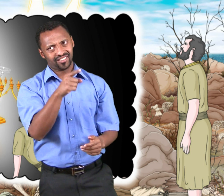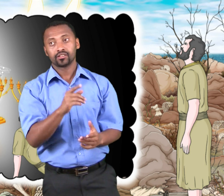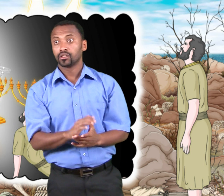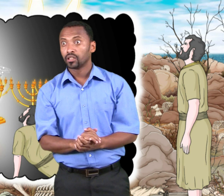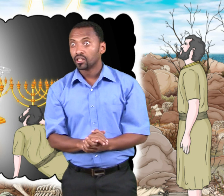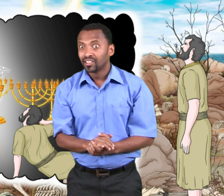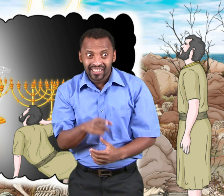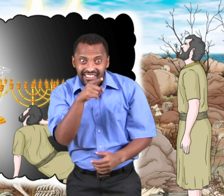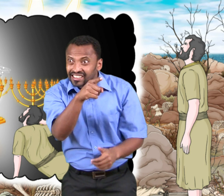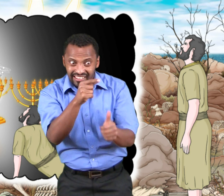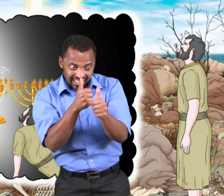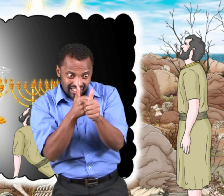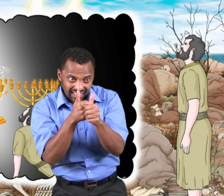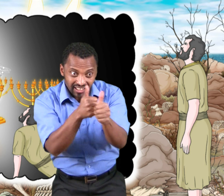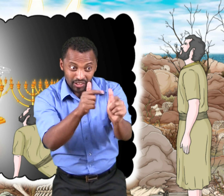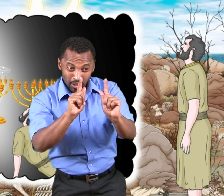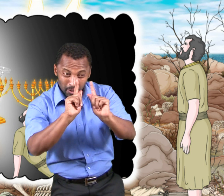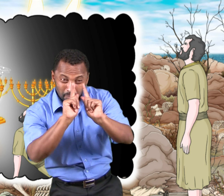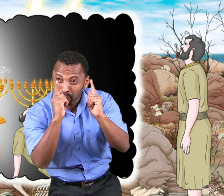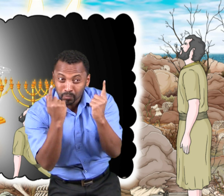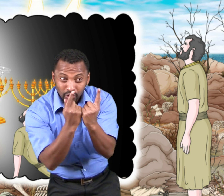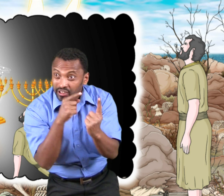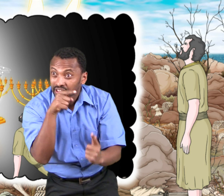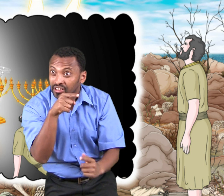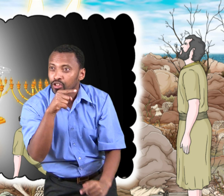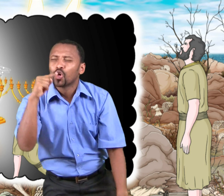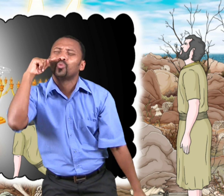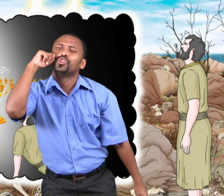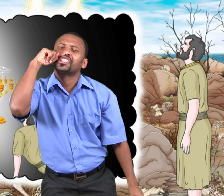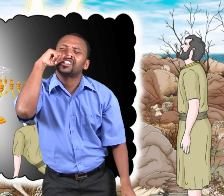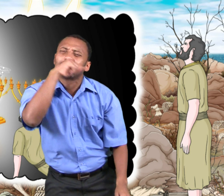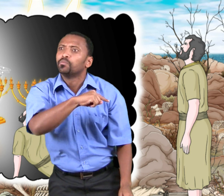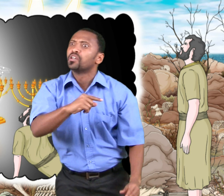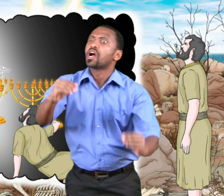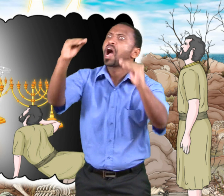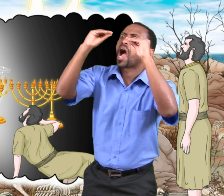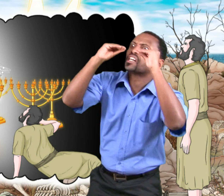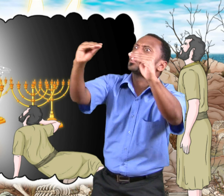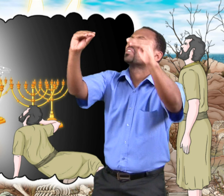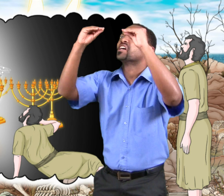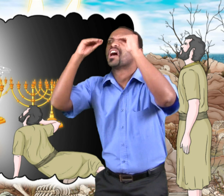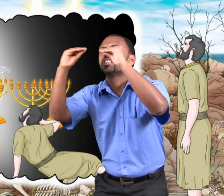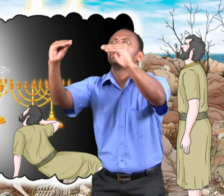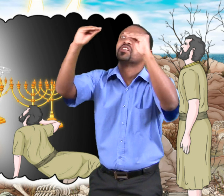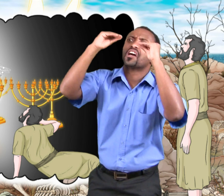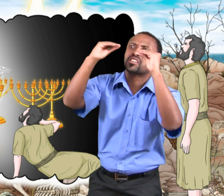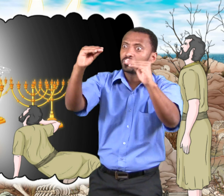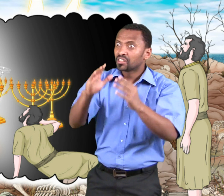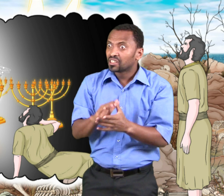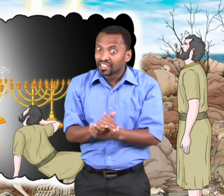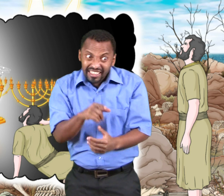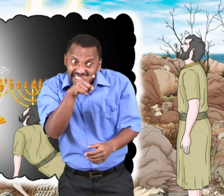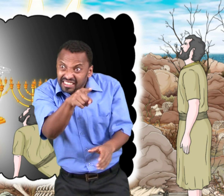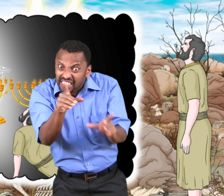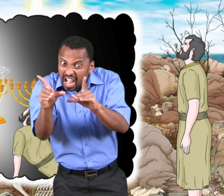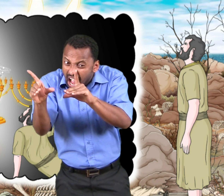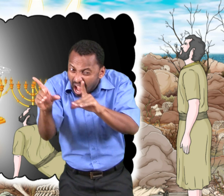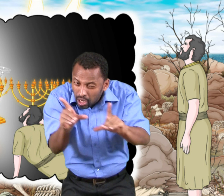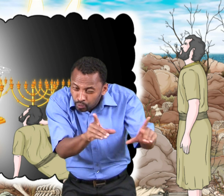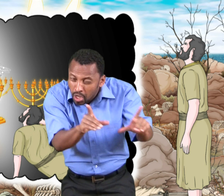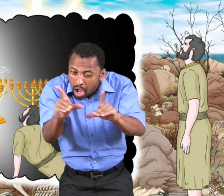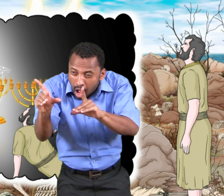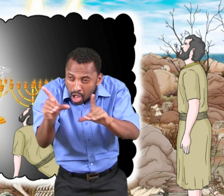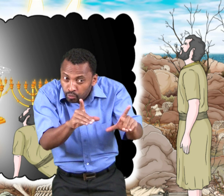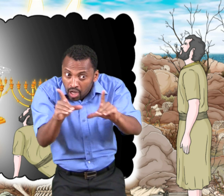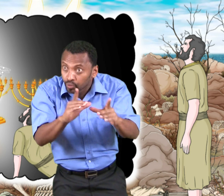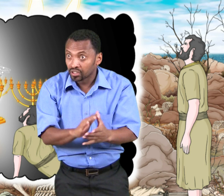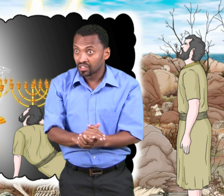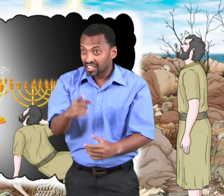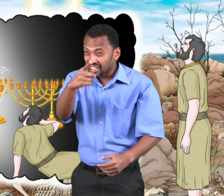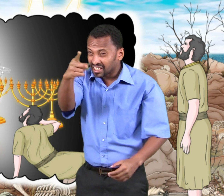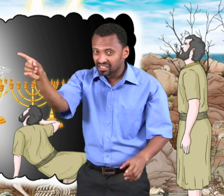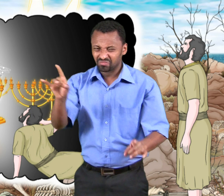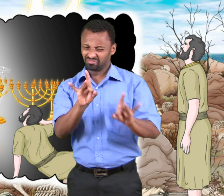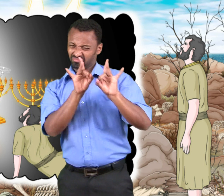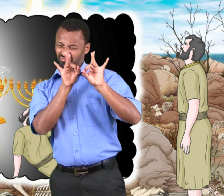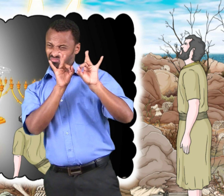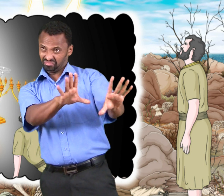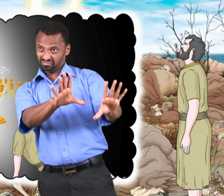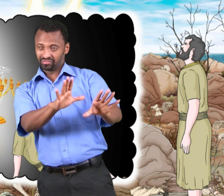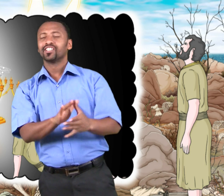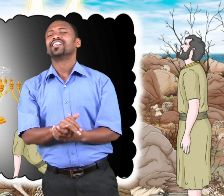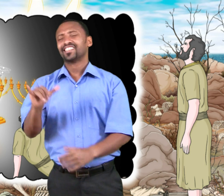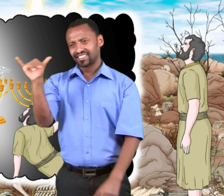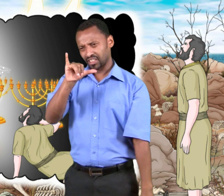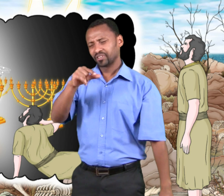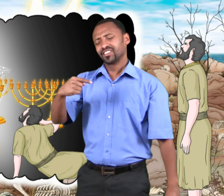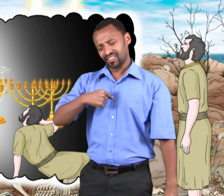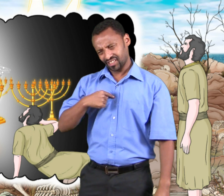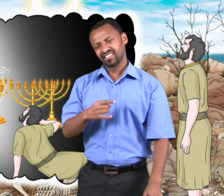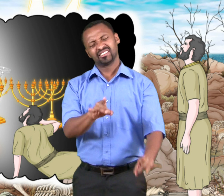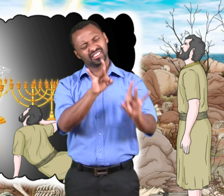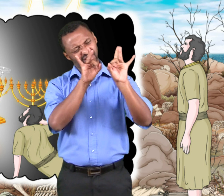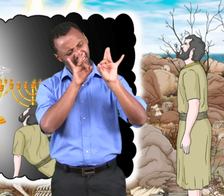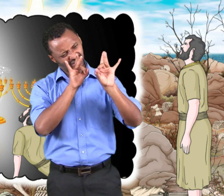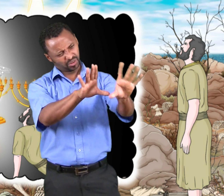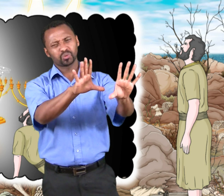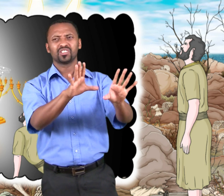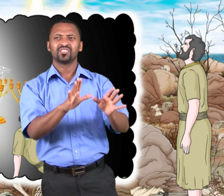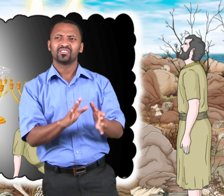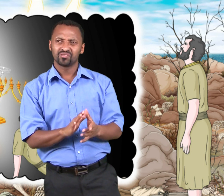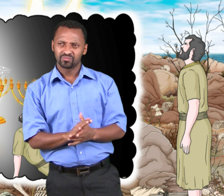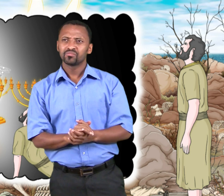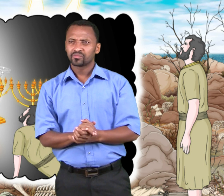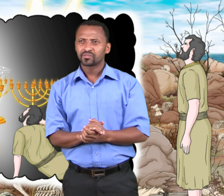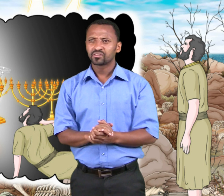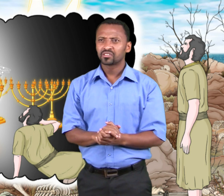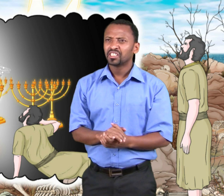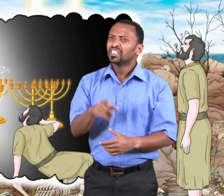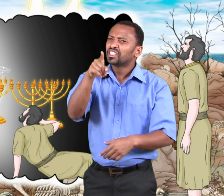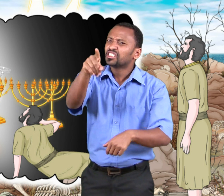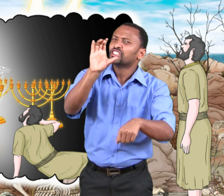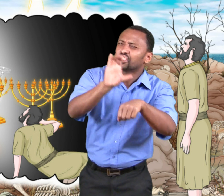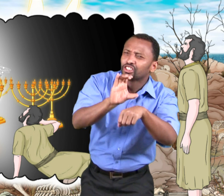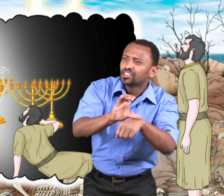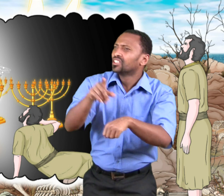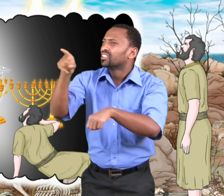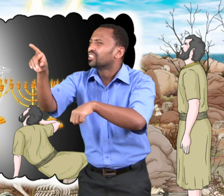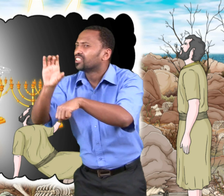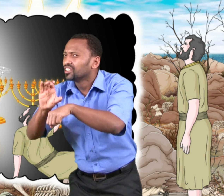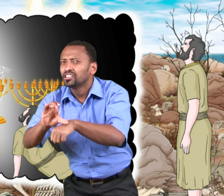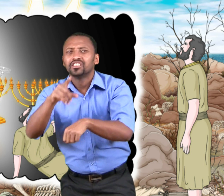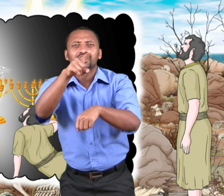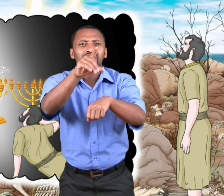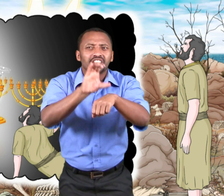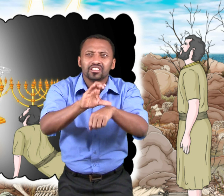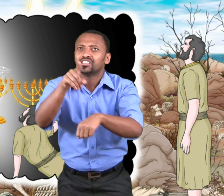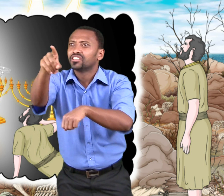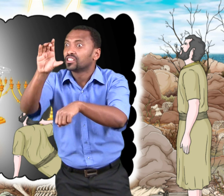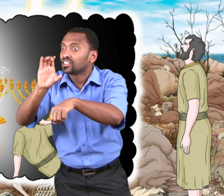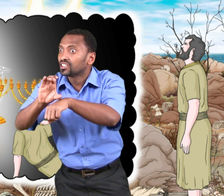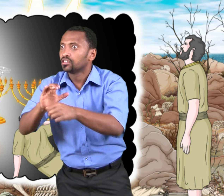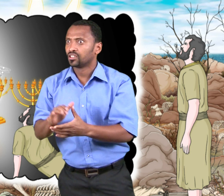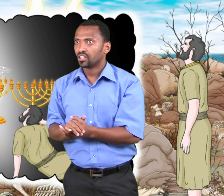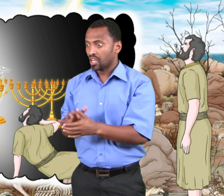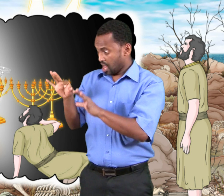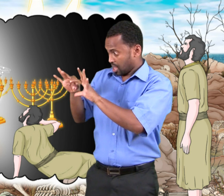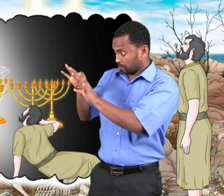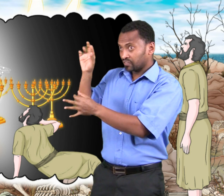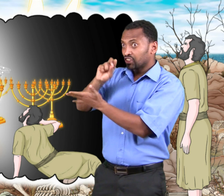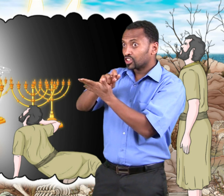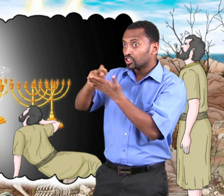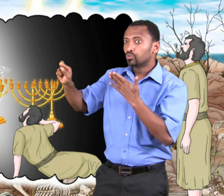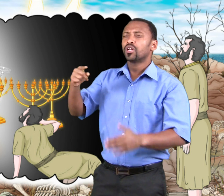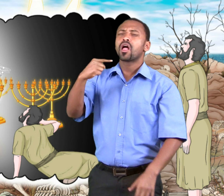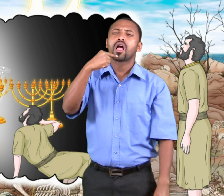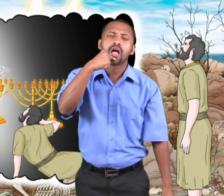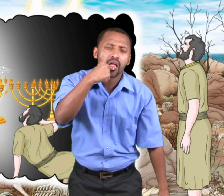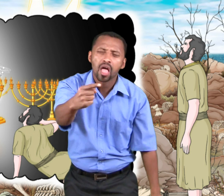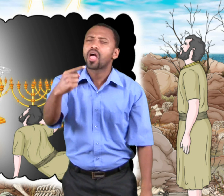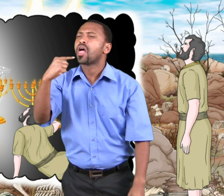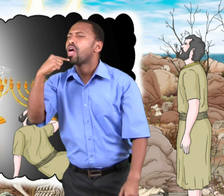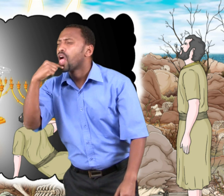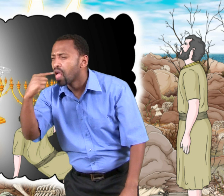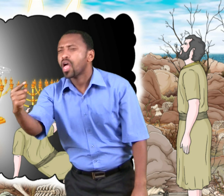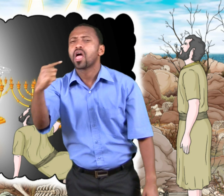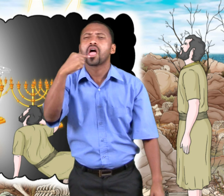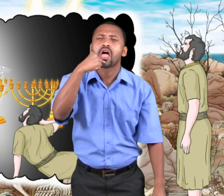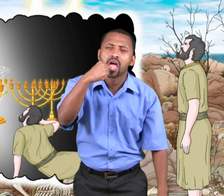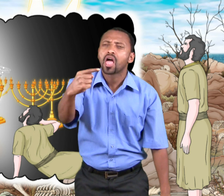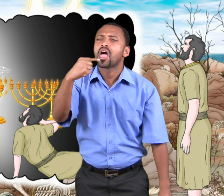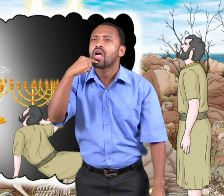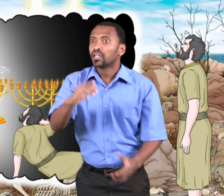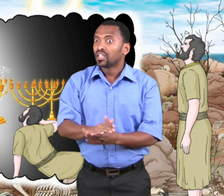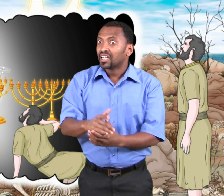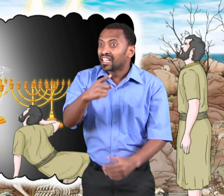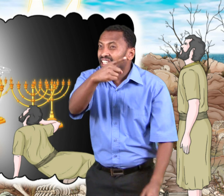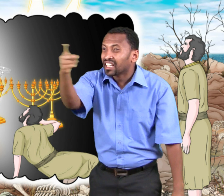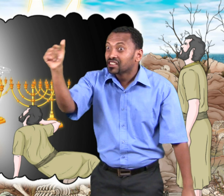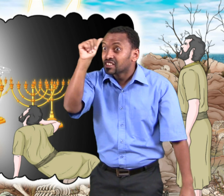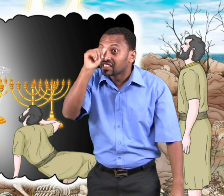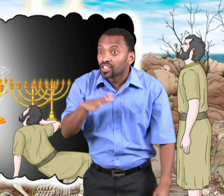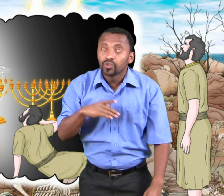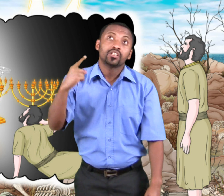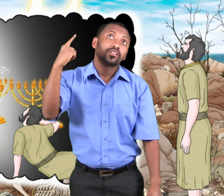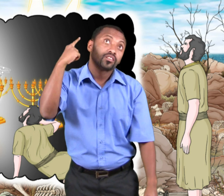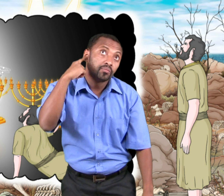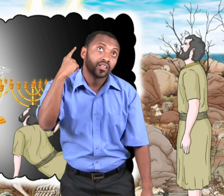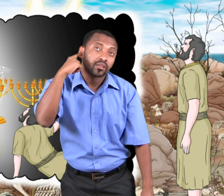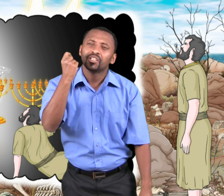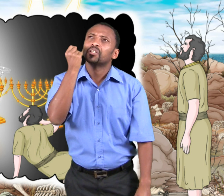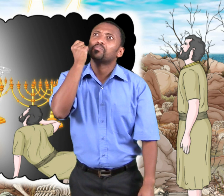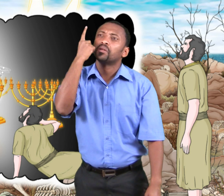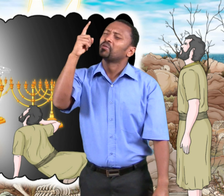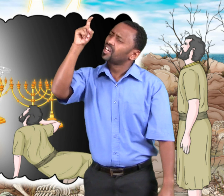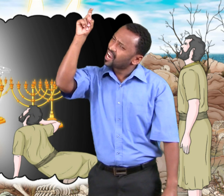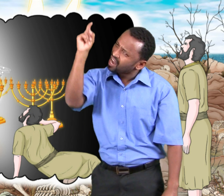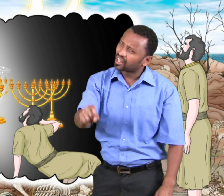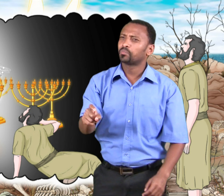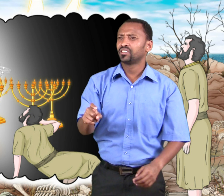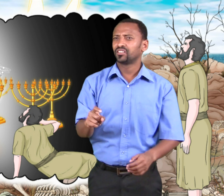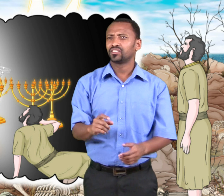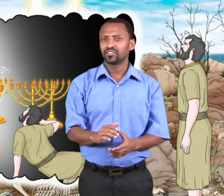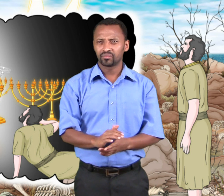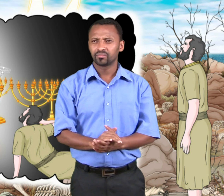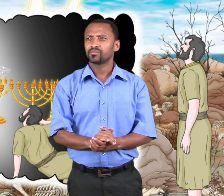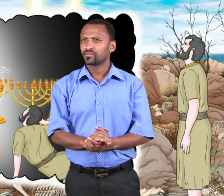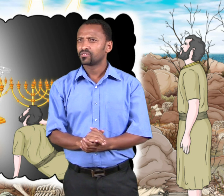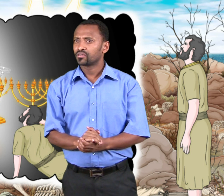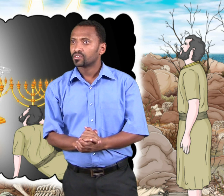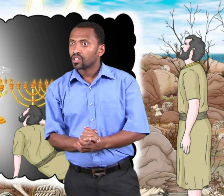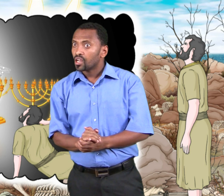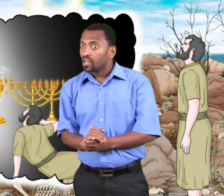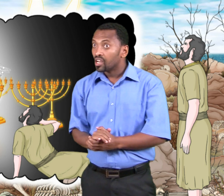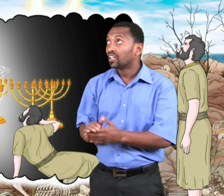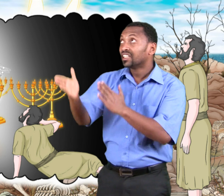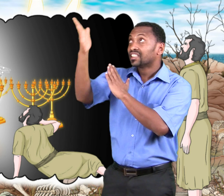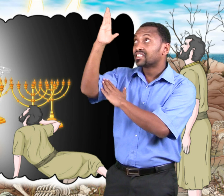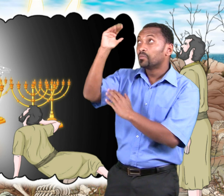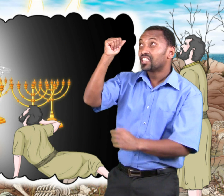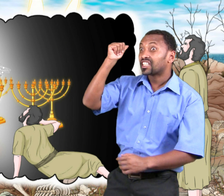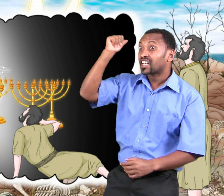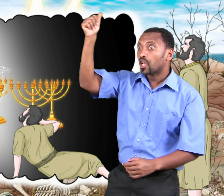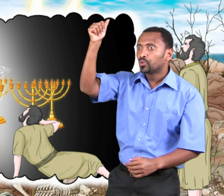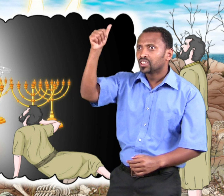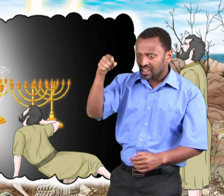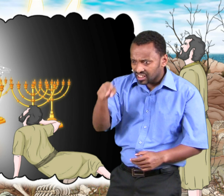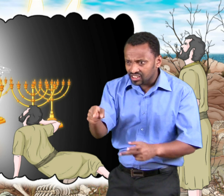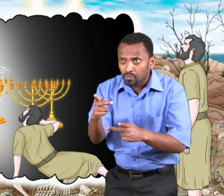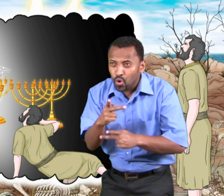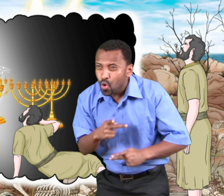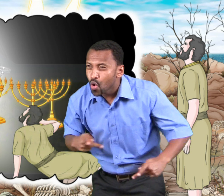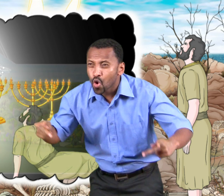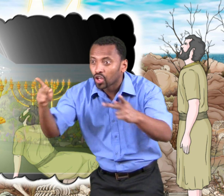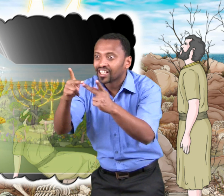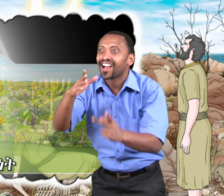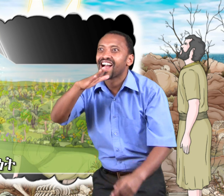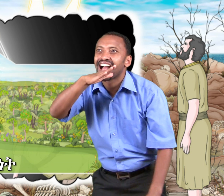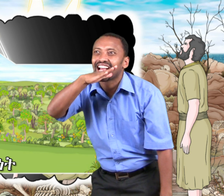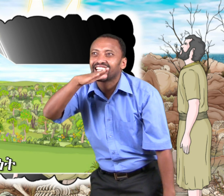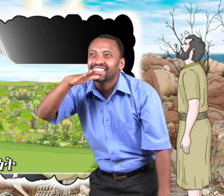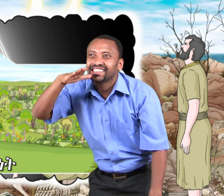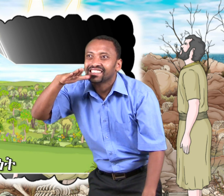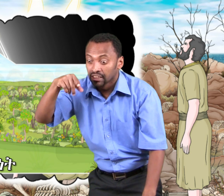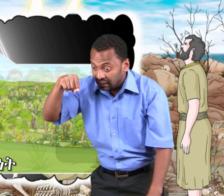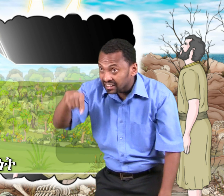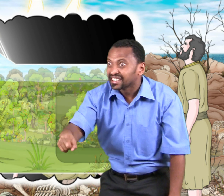He who has an ear, let him hear what the Spirit says to the churches.